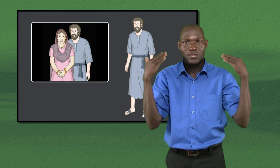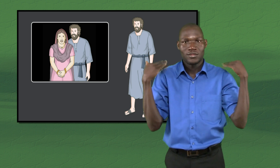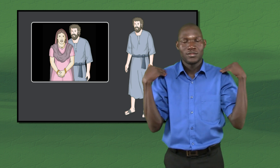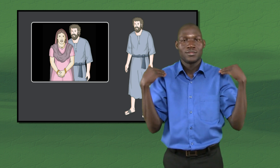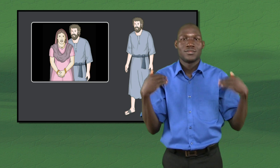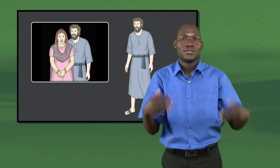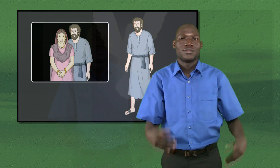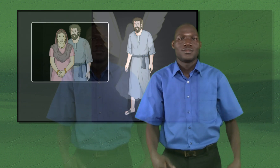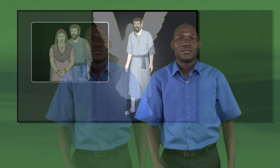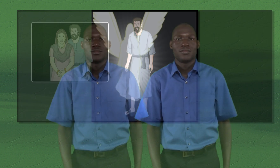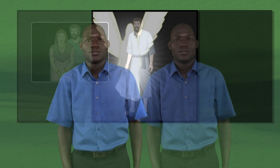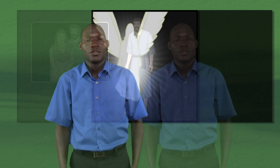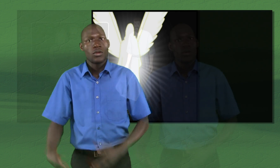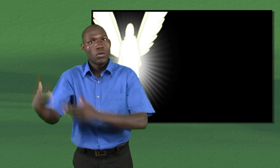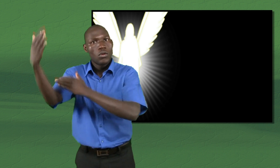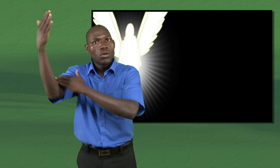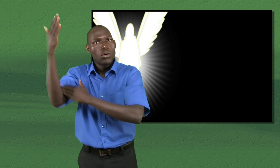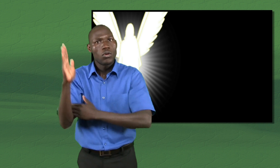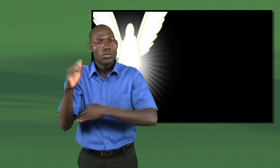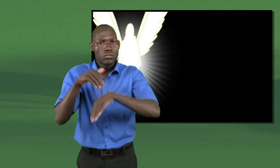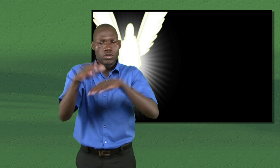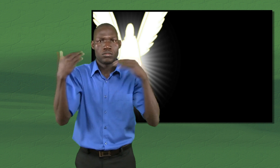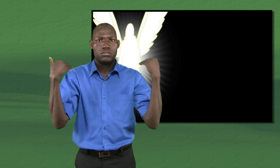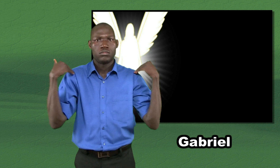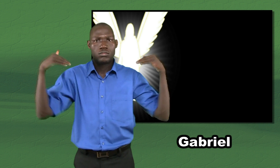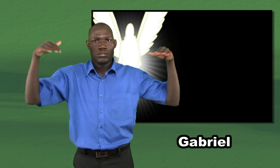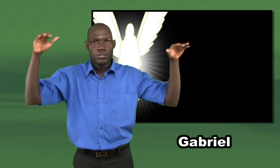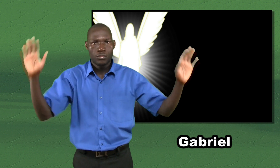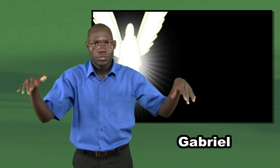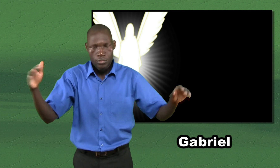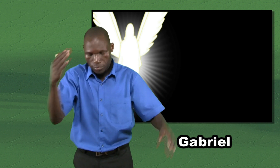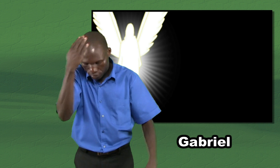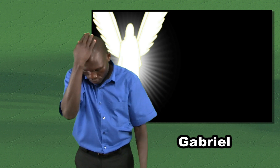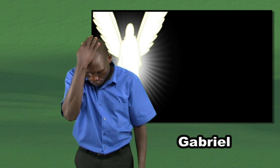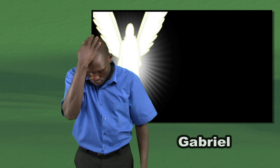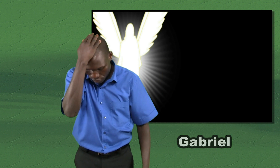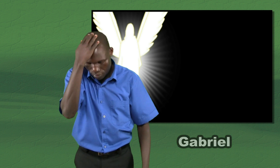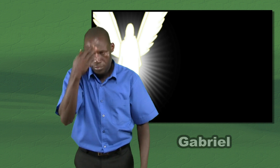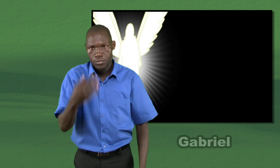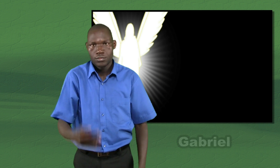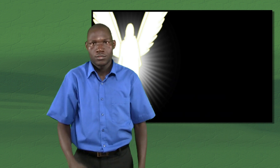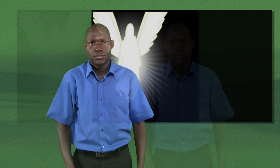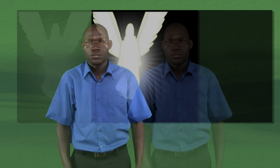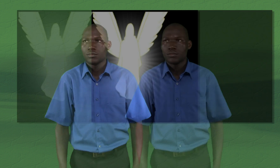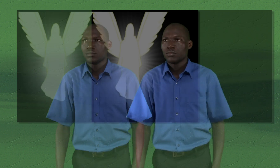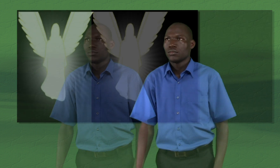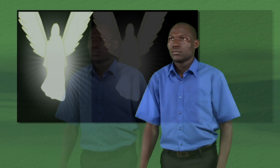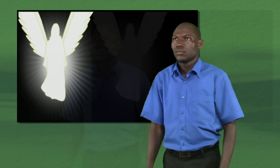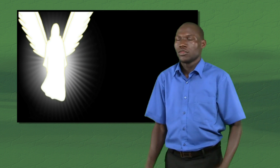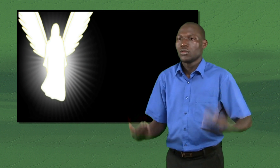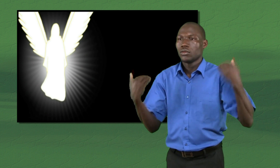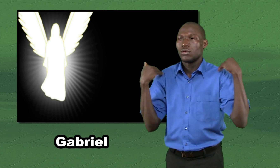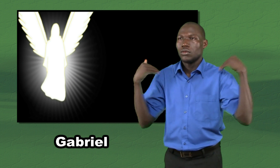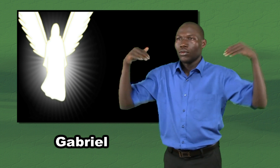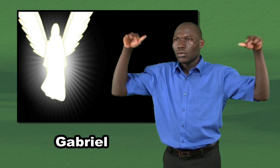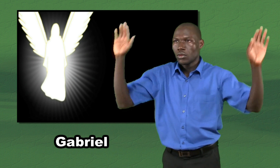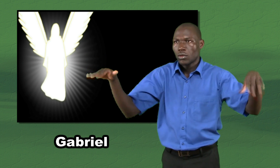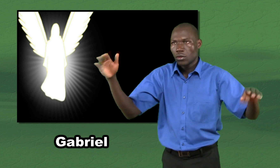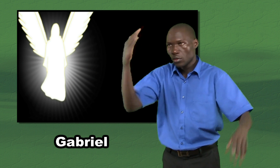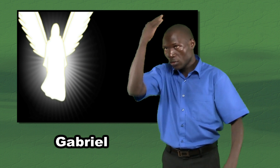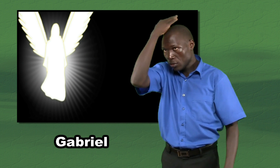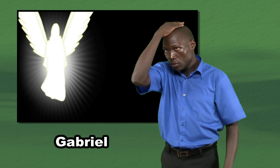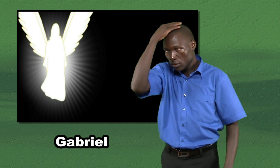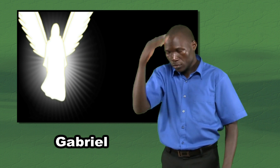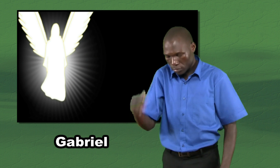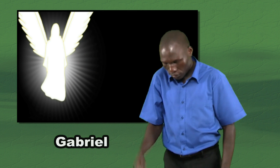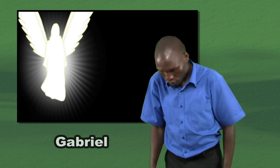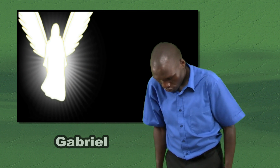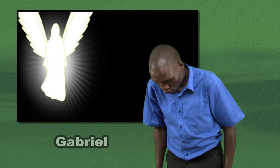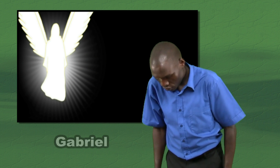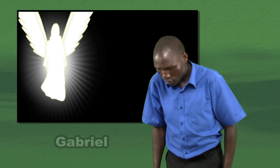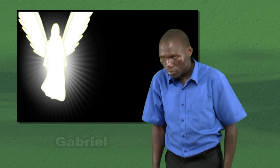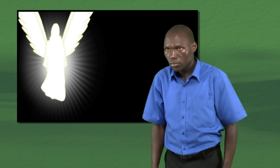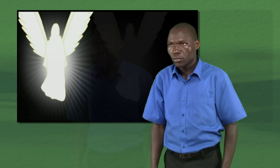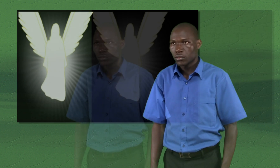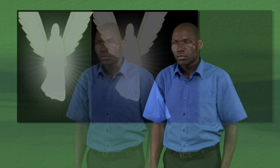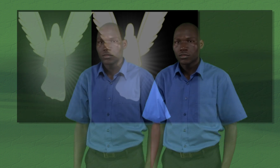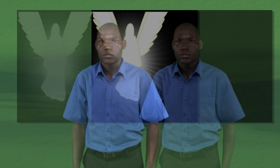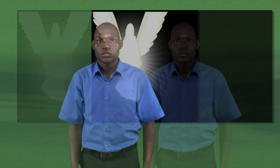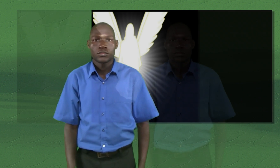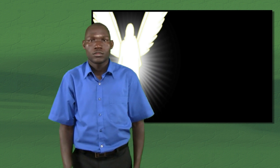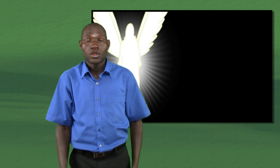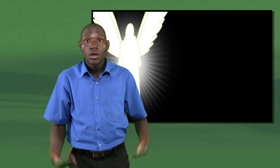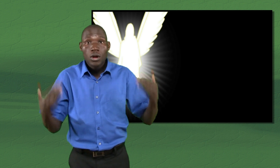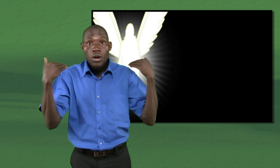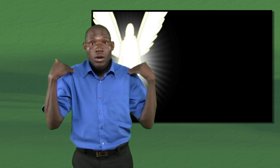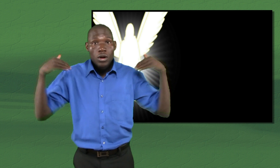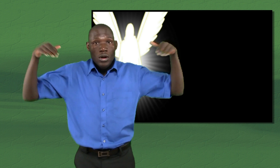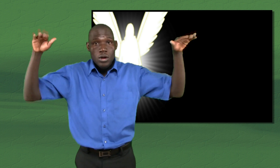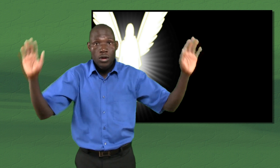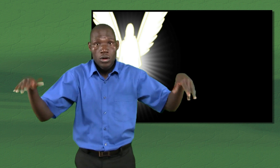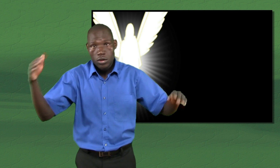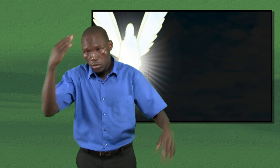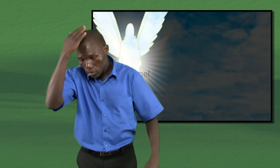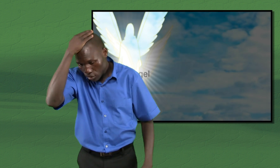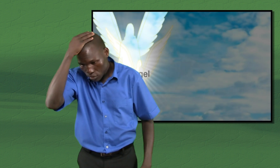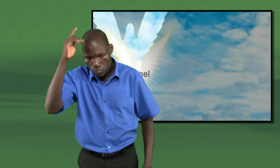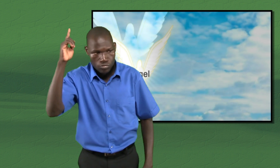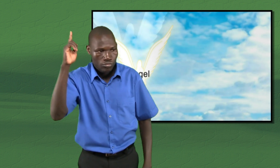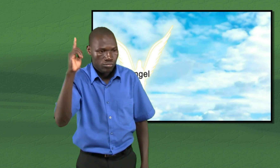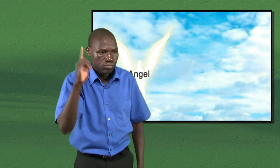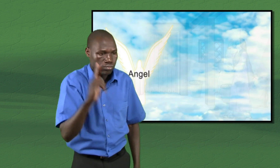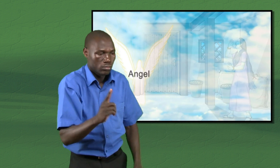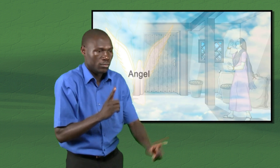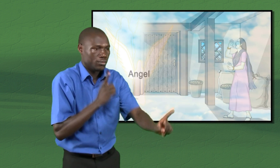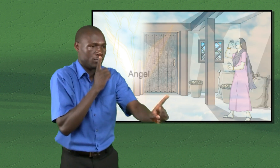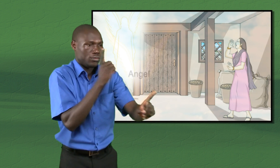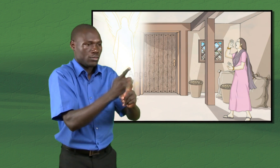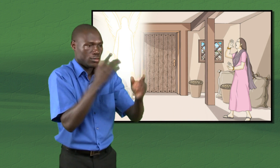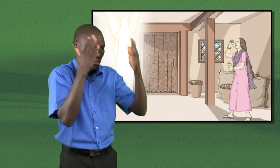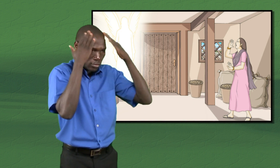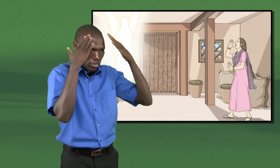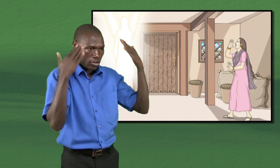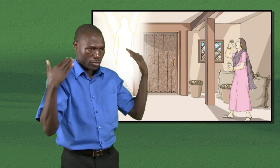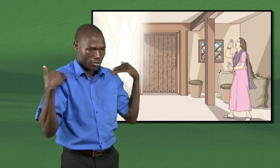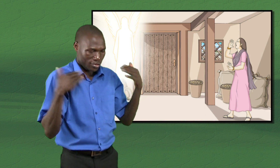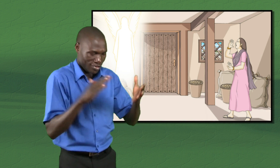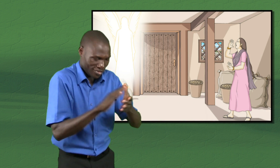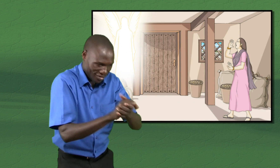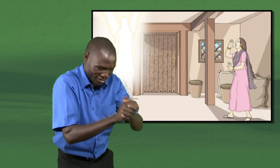In the sixth month, God sent the angel Gabriel to a town in Galilee called Nazareth, to a virgin pledged in marriage to a man named Joseph, who was of the house of David. And the virgin’s name was Mary.